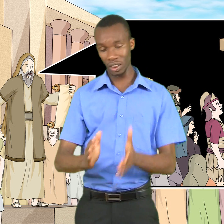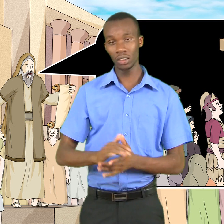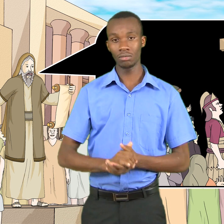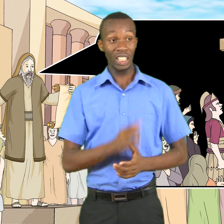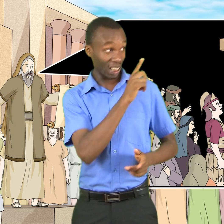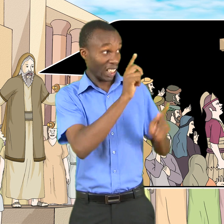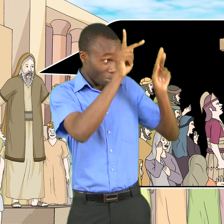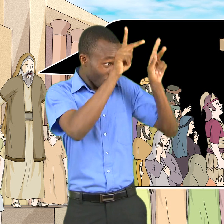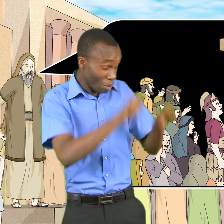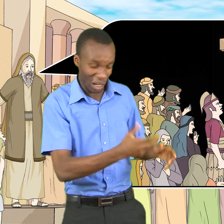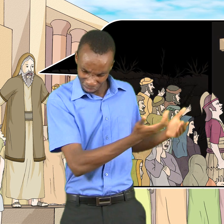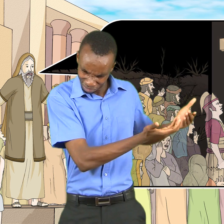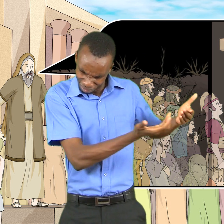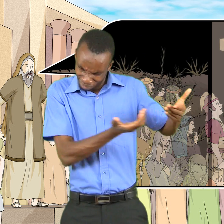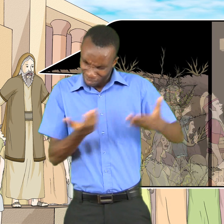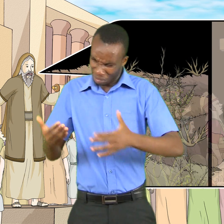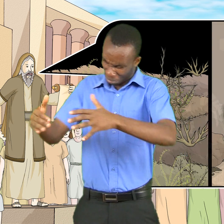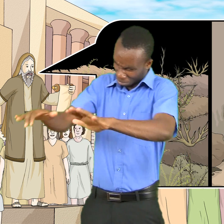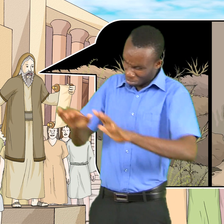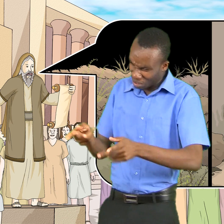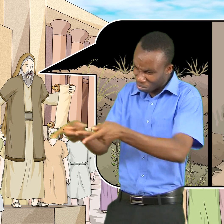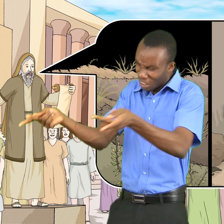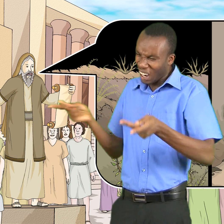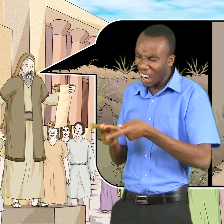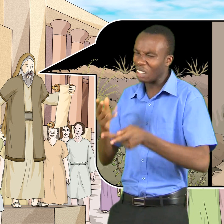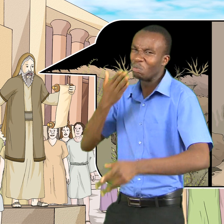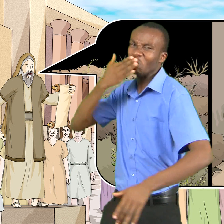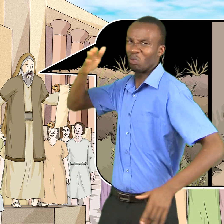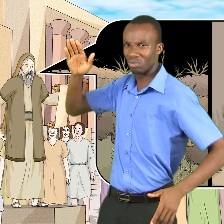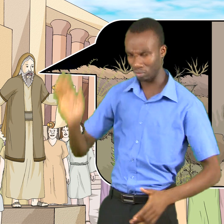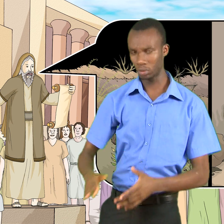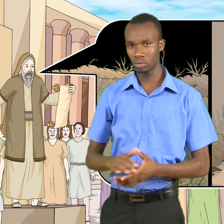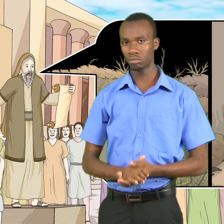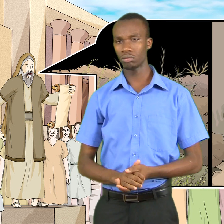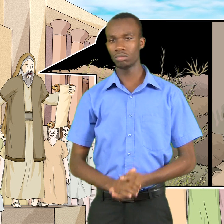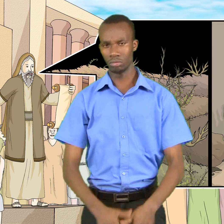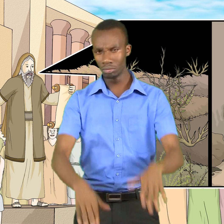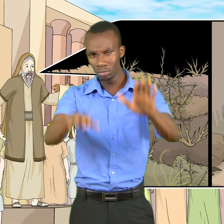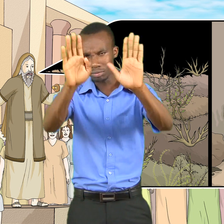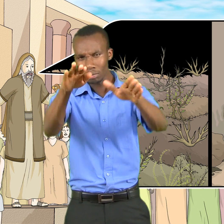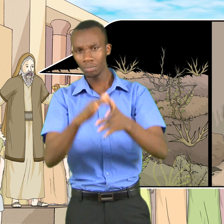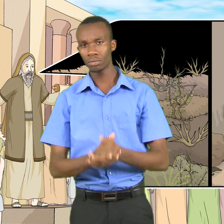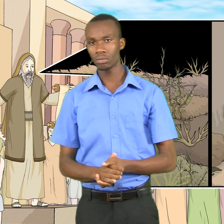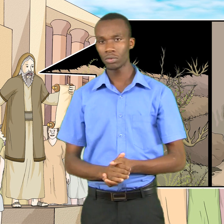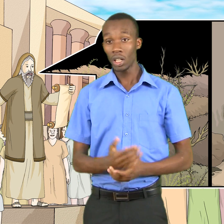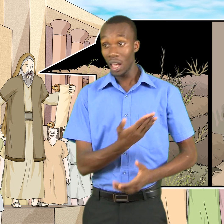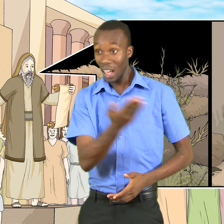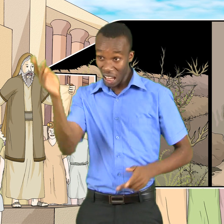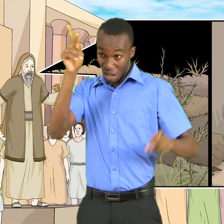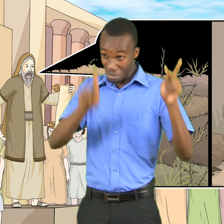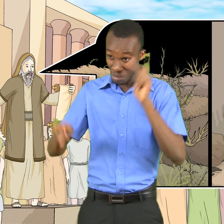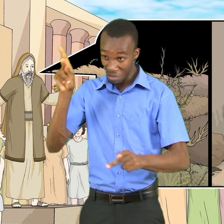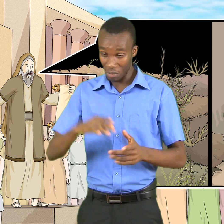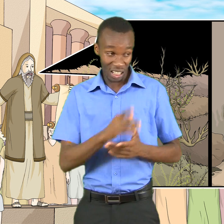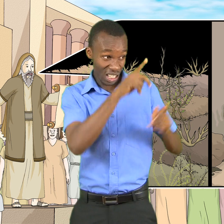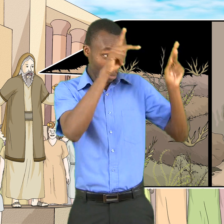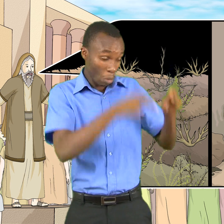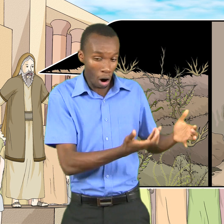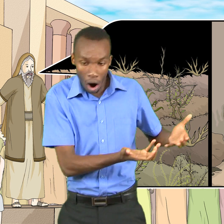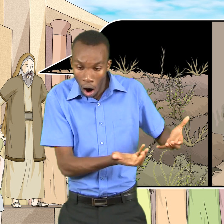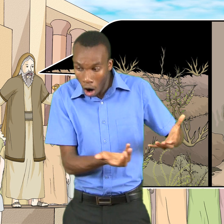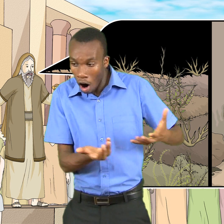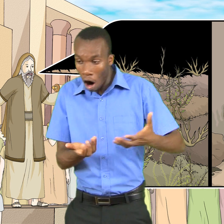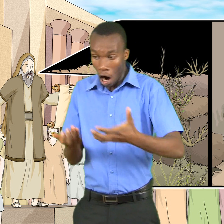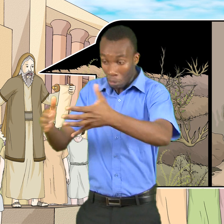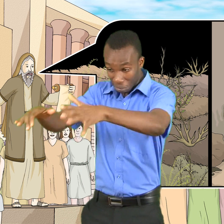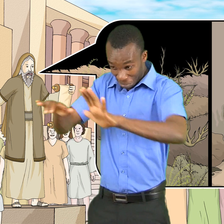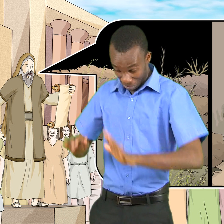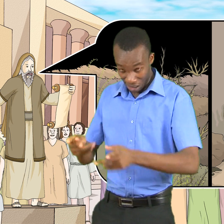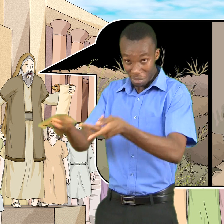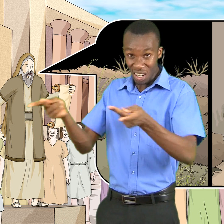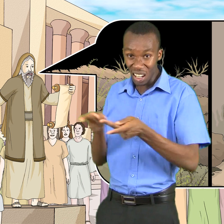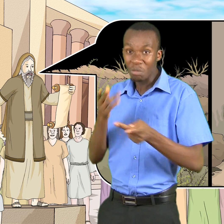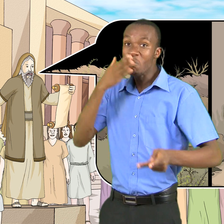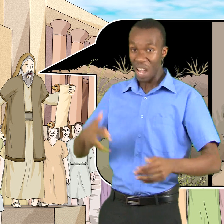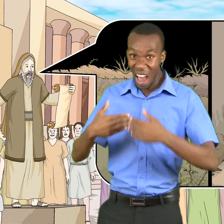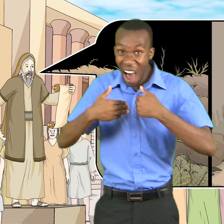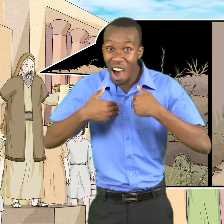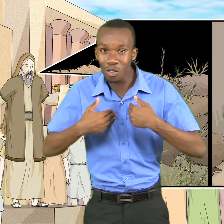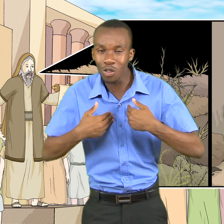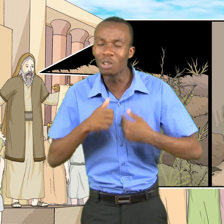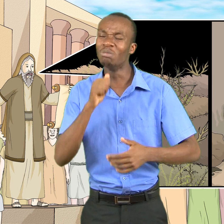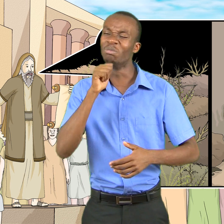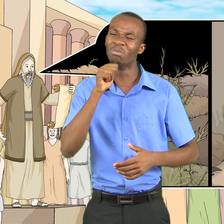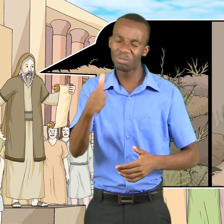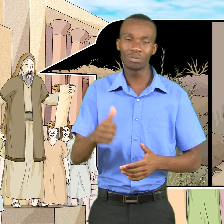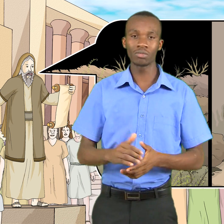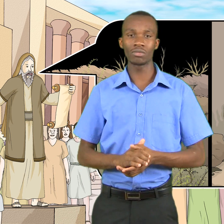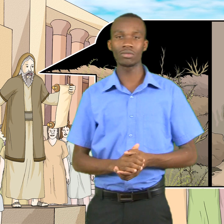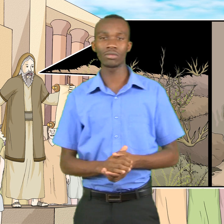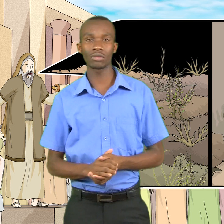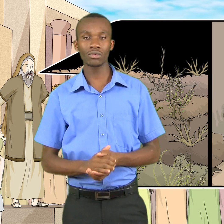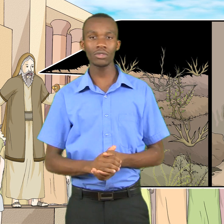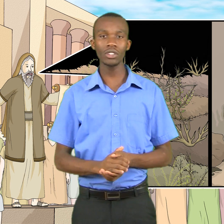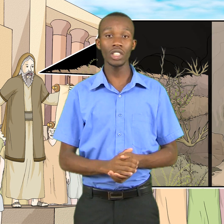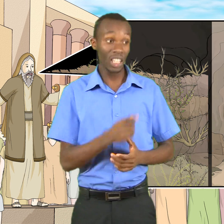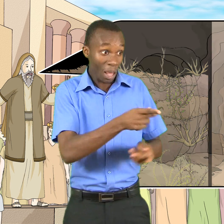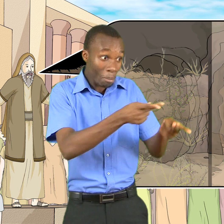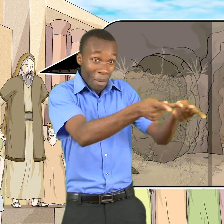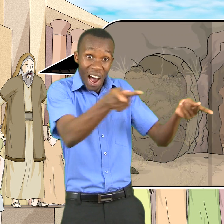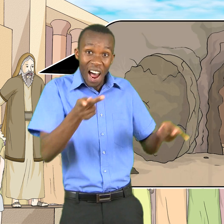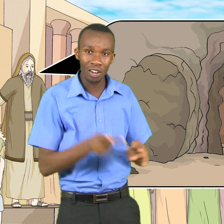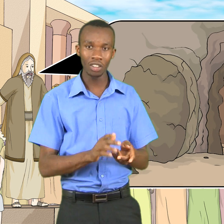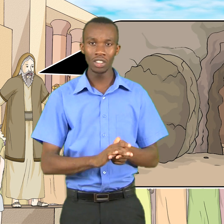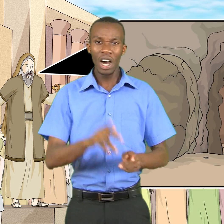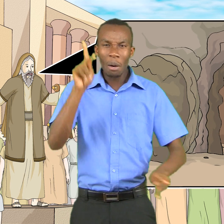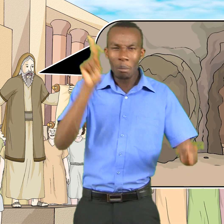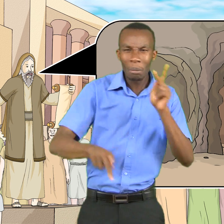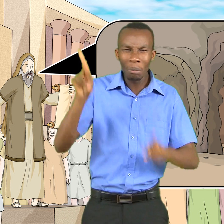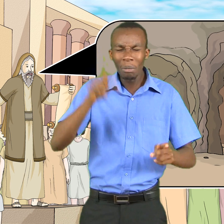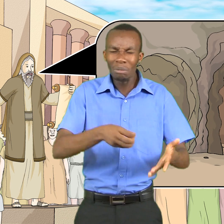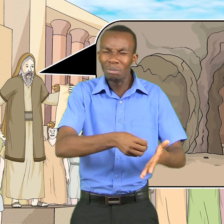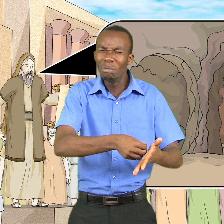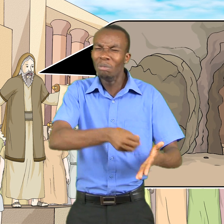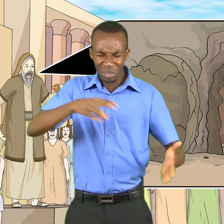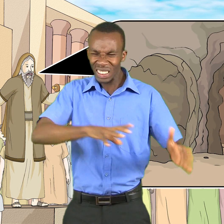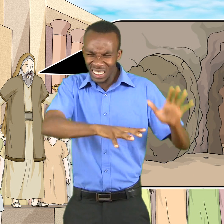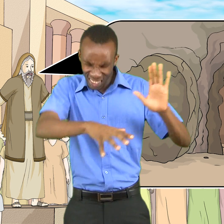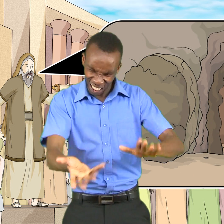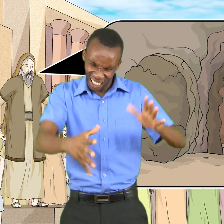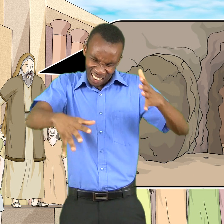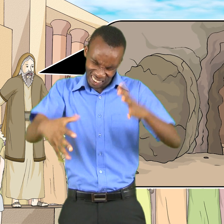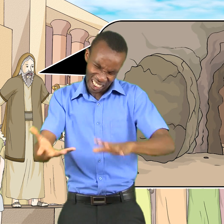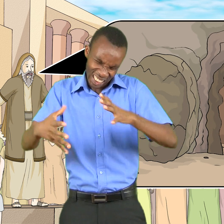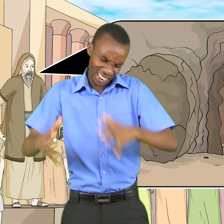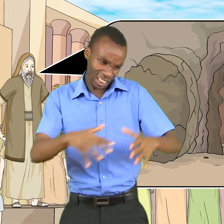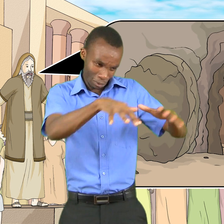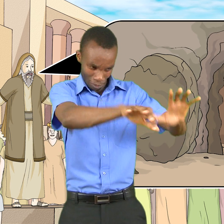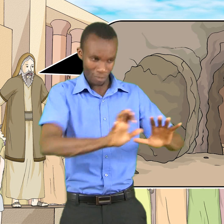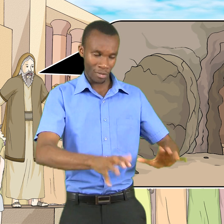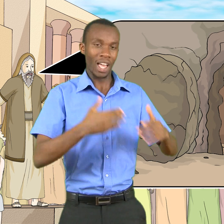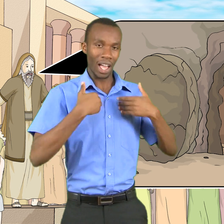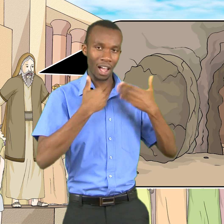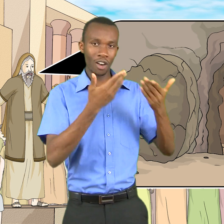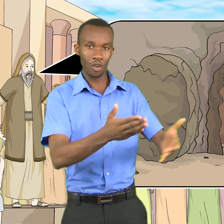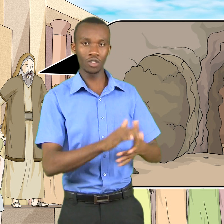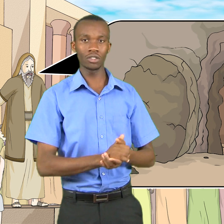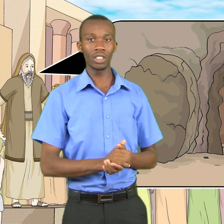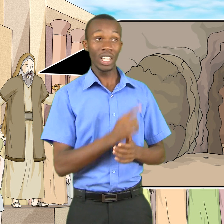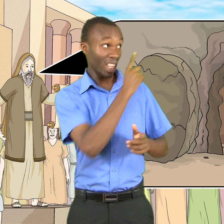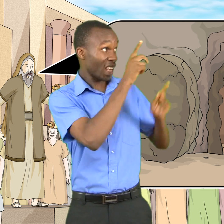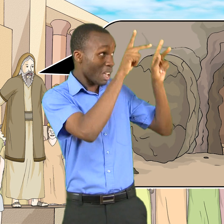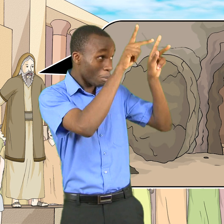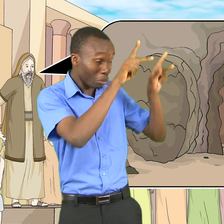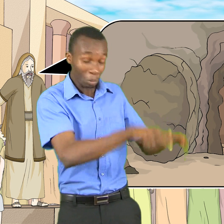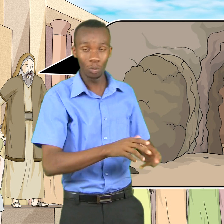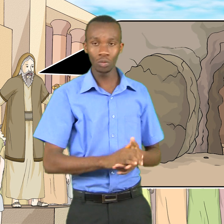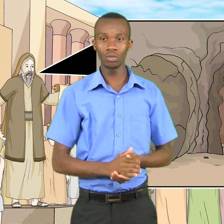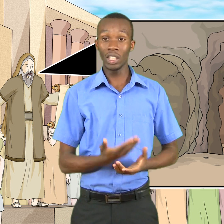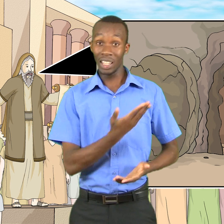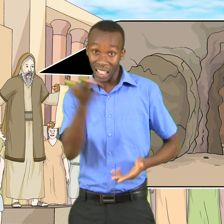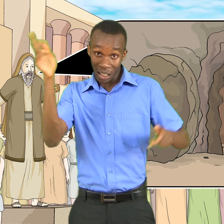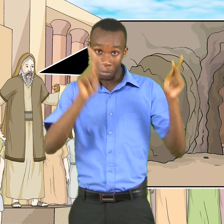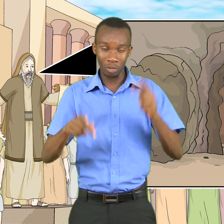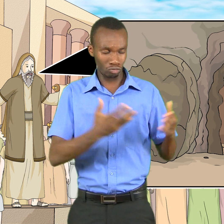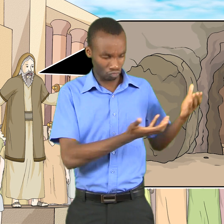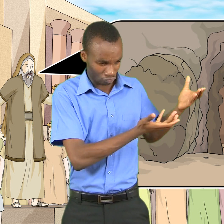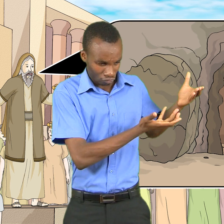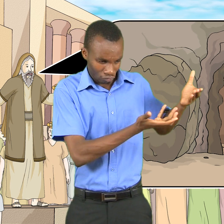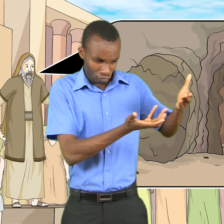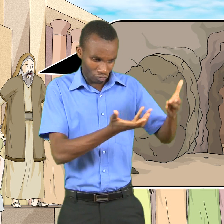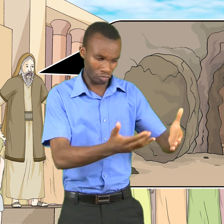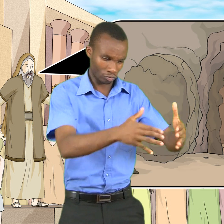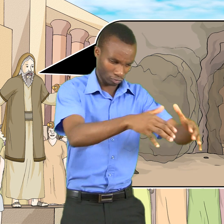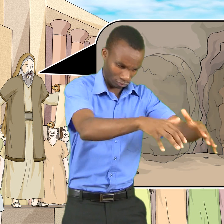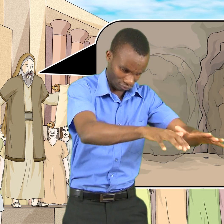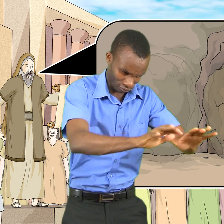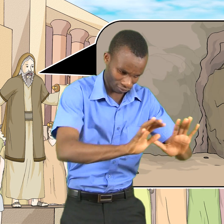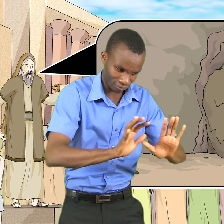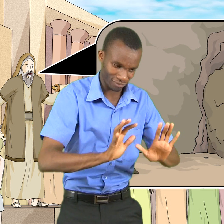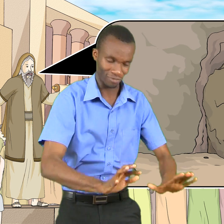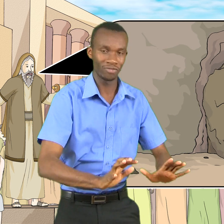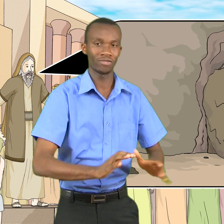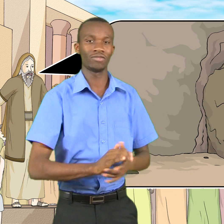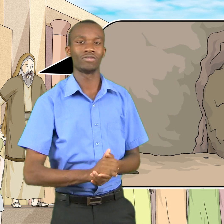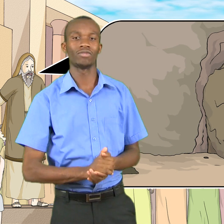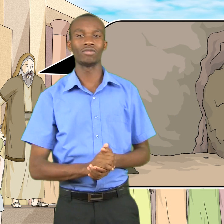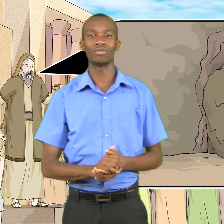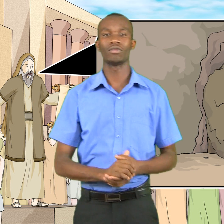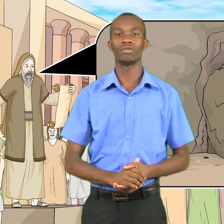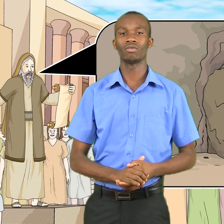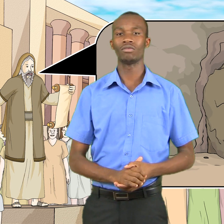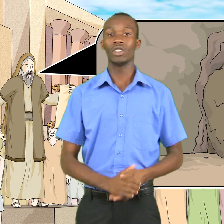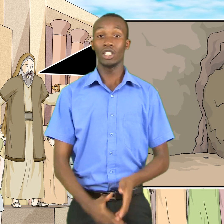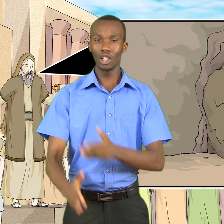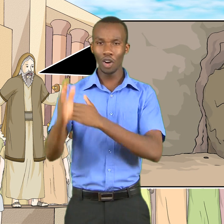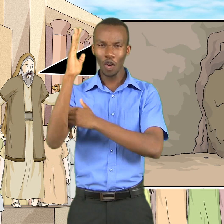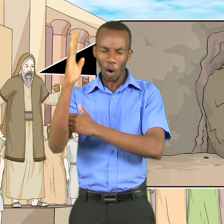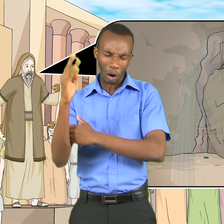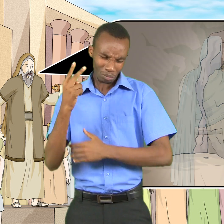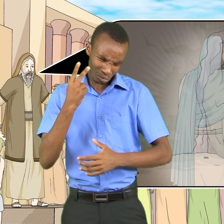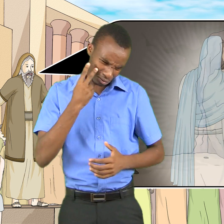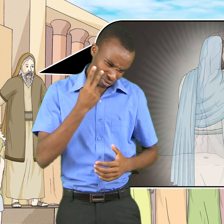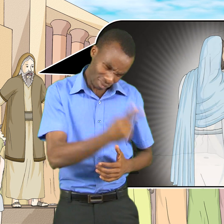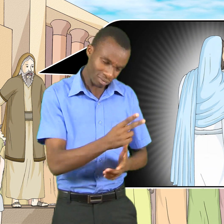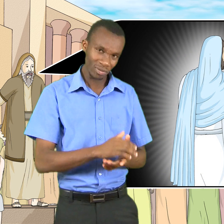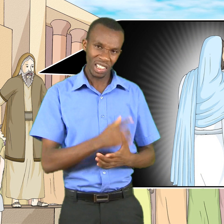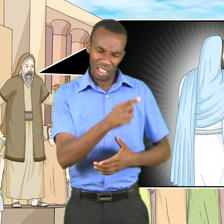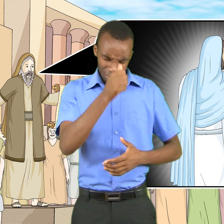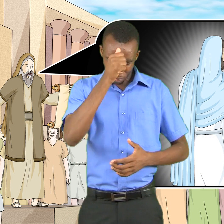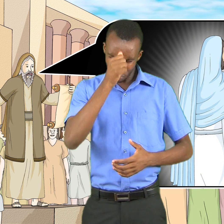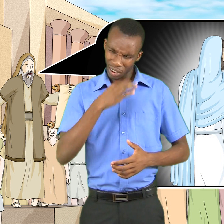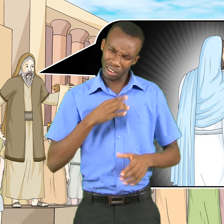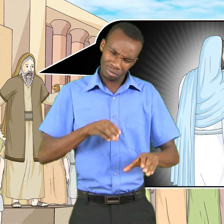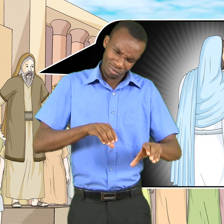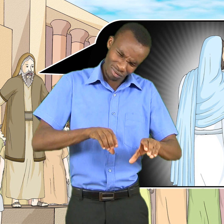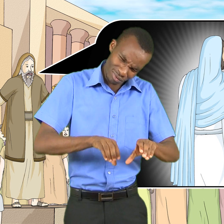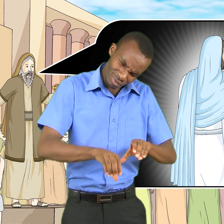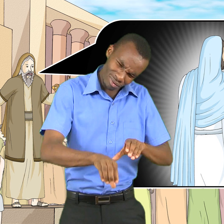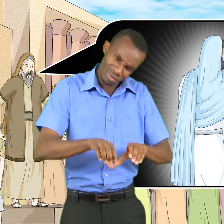He was assigned a grave with the wicked, and with a rich man in His death, although He had done no violence, nor was any deceit in His mouth. Yet it was the LORD’s will to crush Him and to cause Him to suffer; and when His soul is made a guilt offering, He will see His offspring, He will prolong His days, and the good pleasure of the LORD will prosper in His hand.